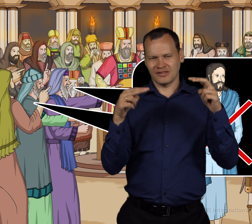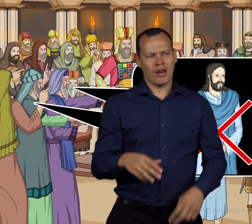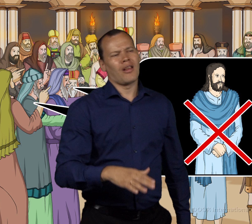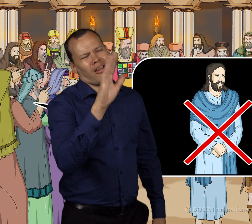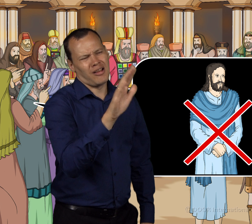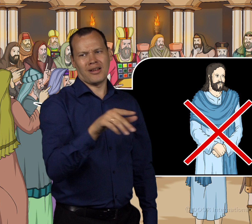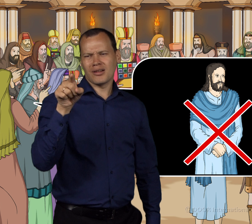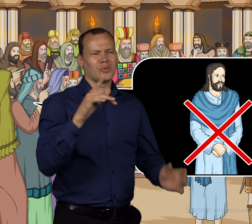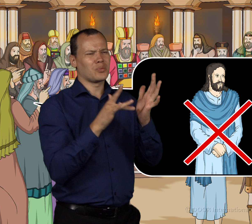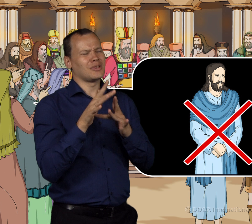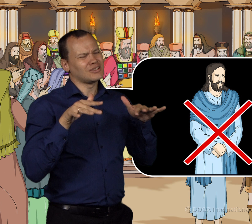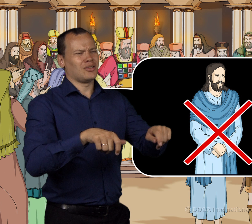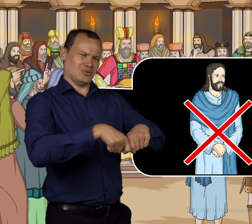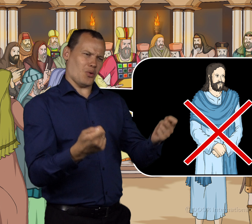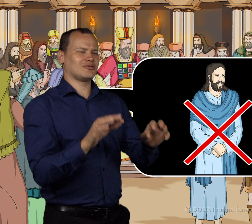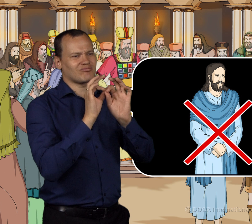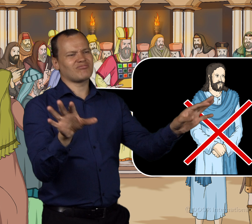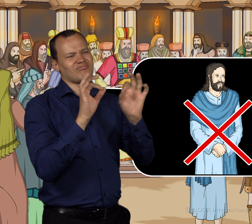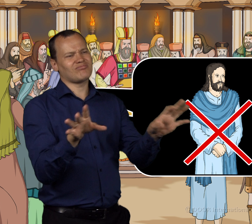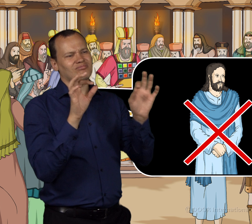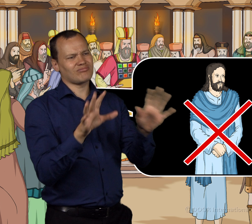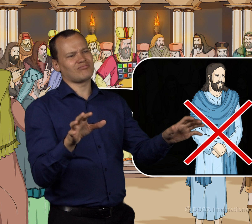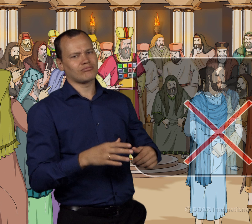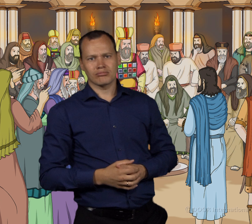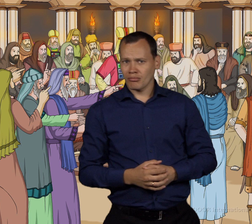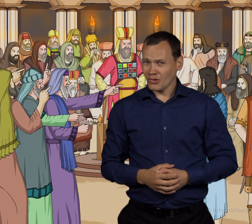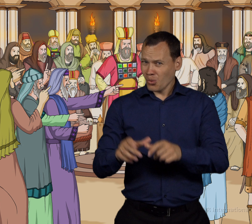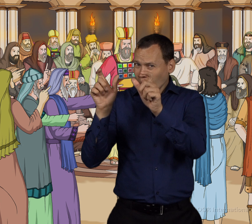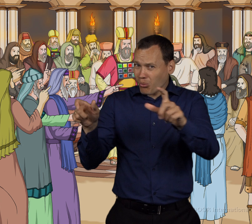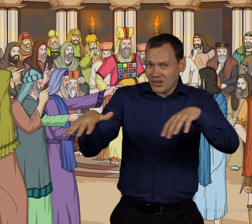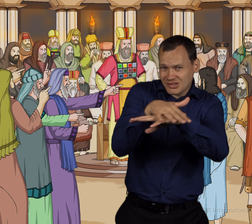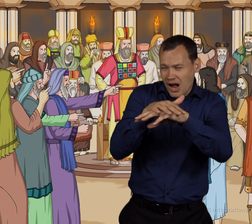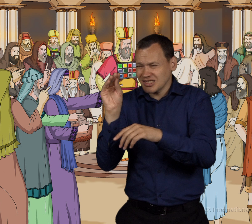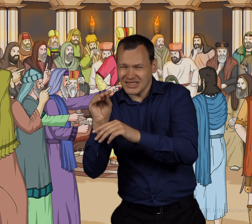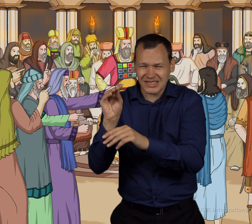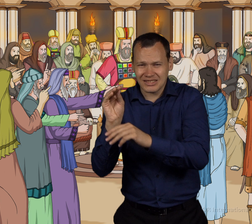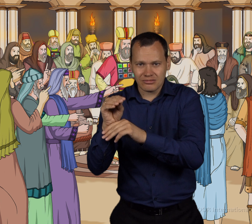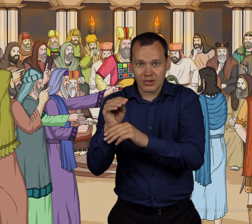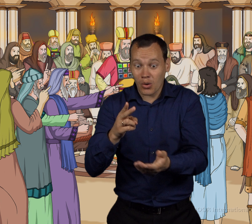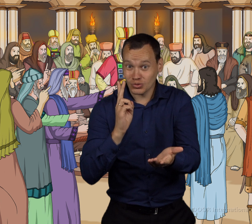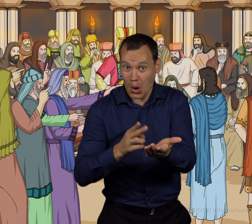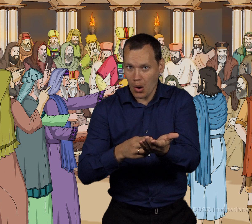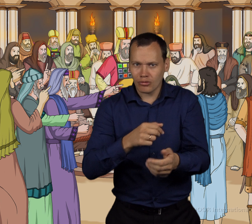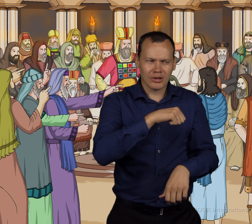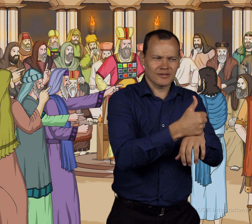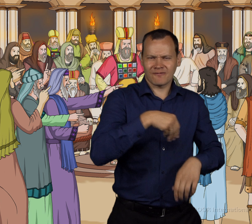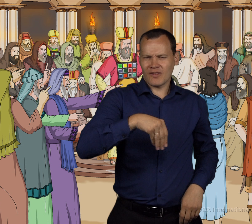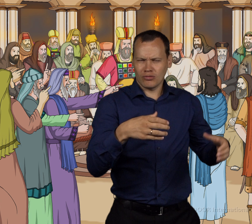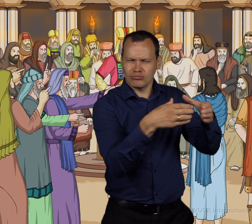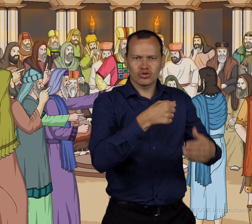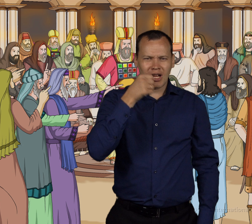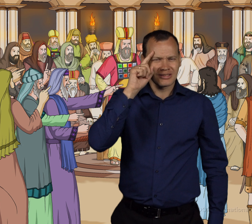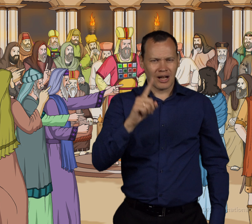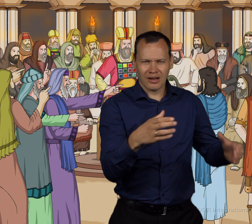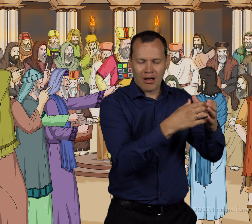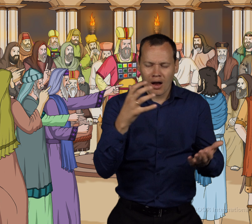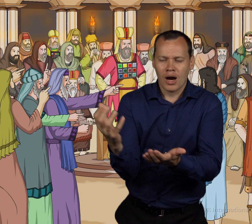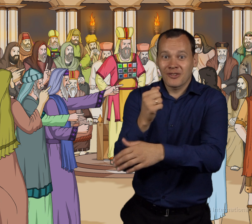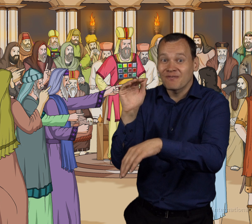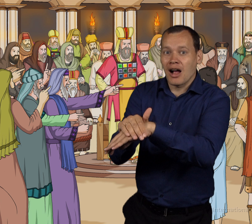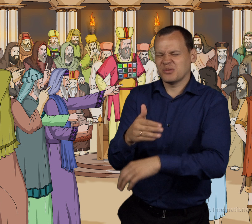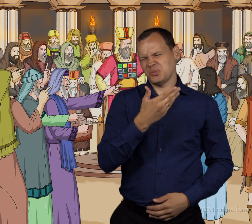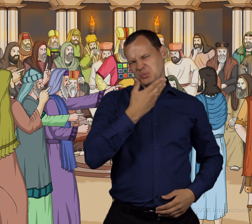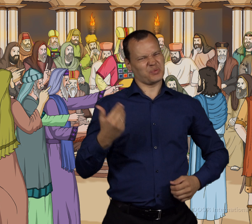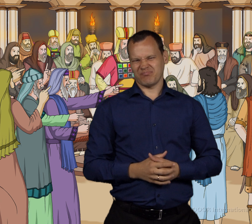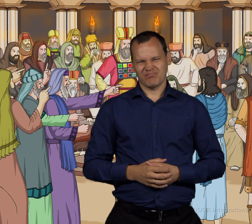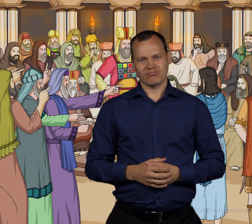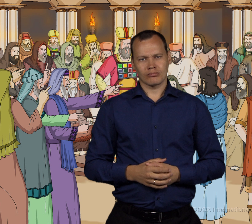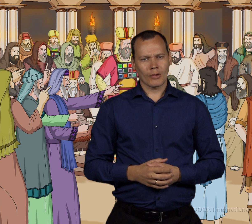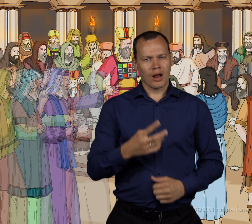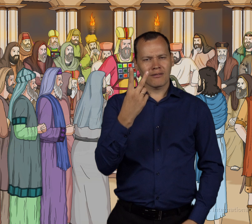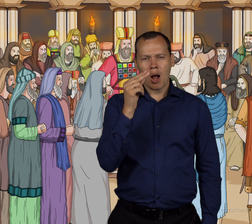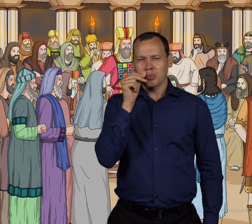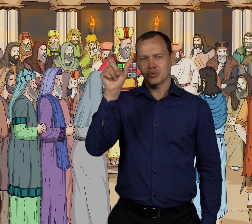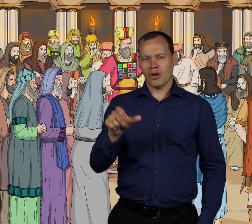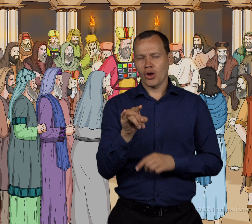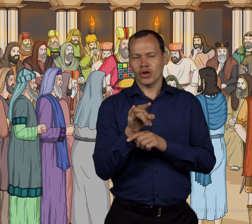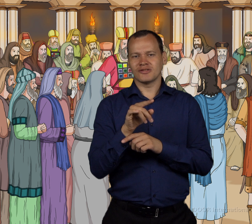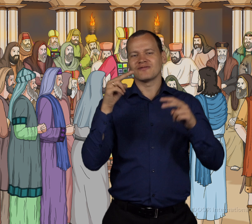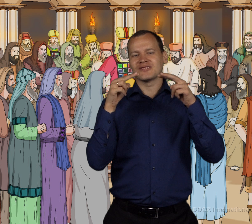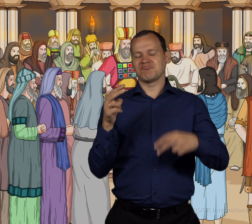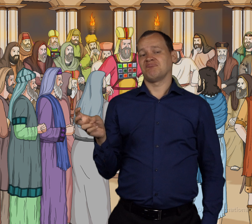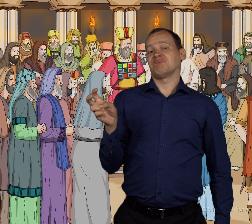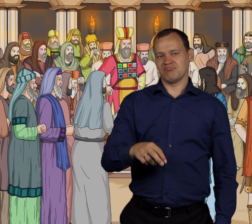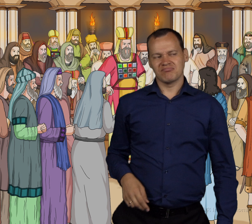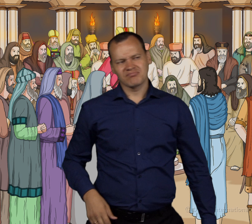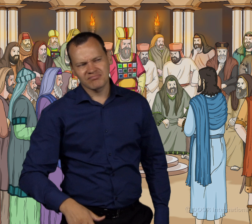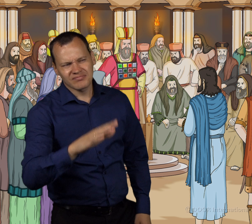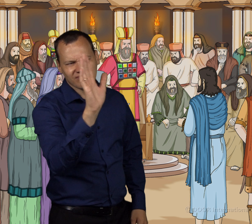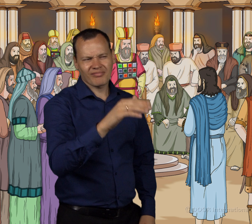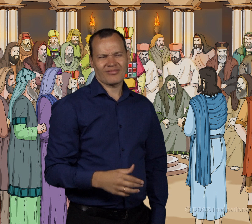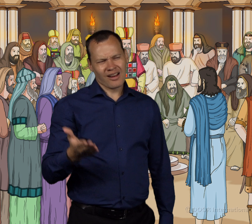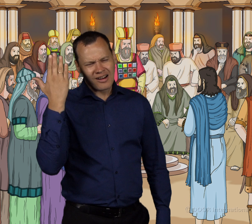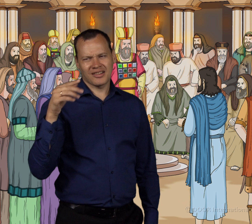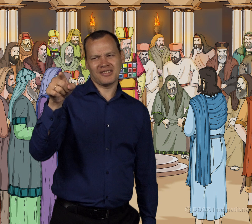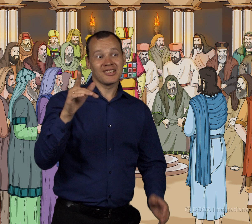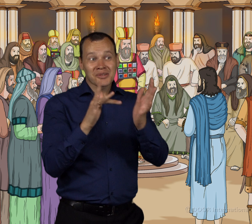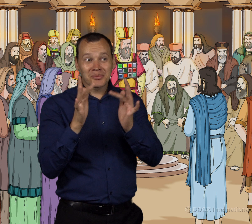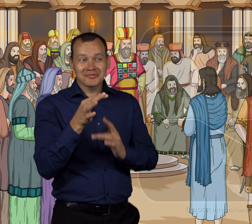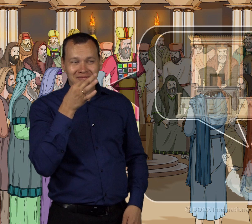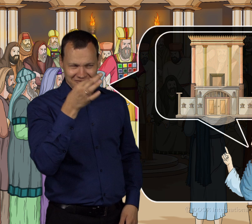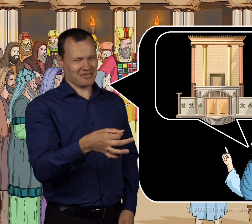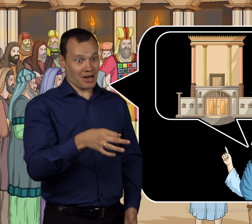But they did not find any, though many false witnesses came forward.